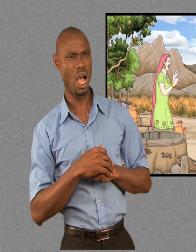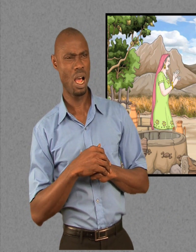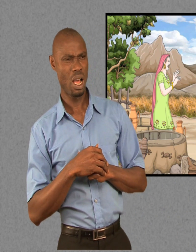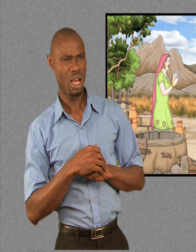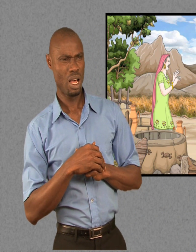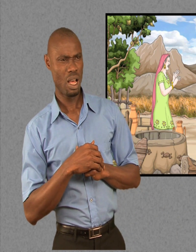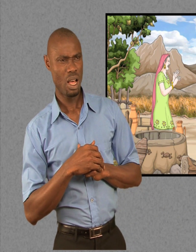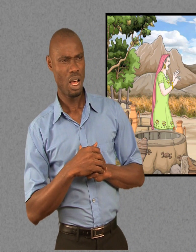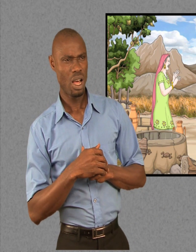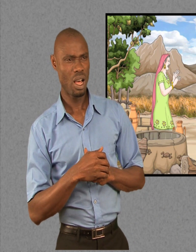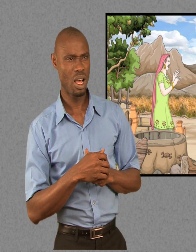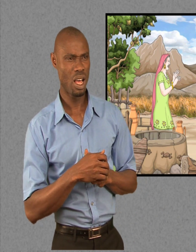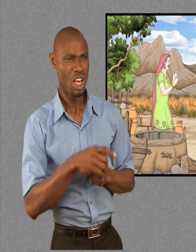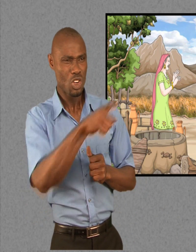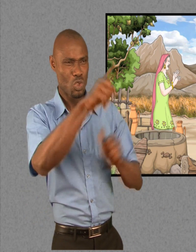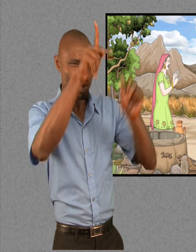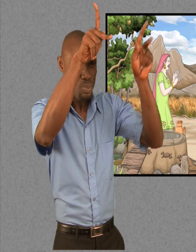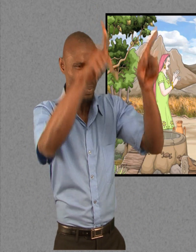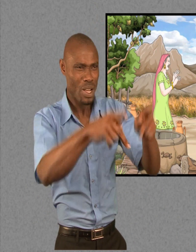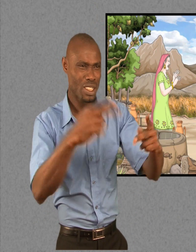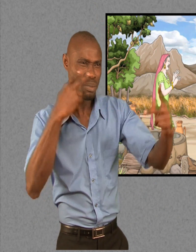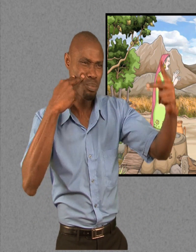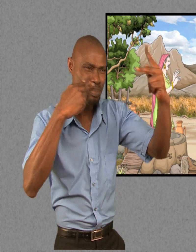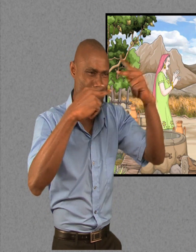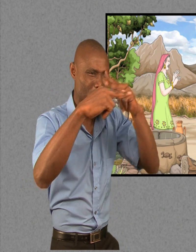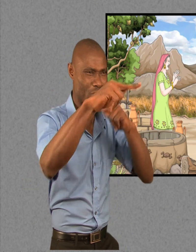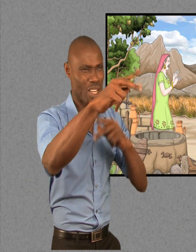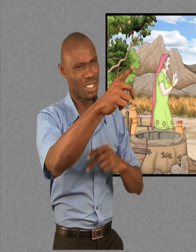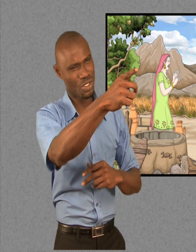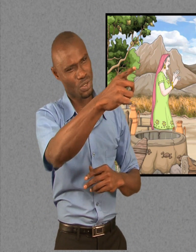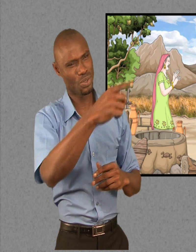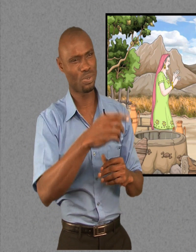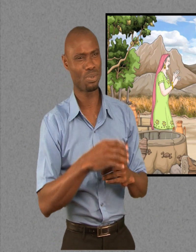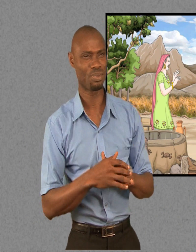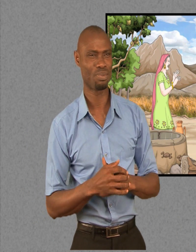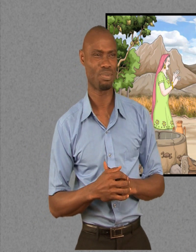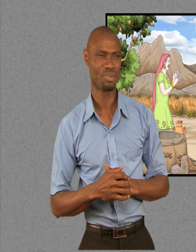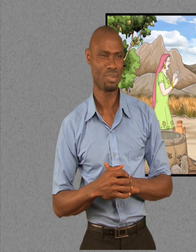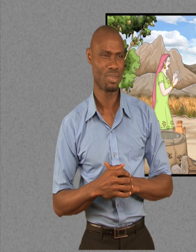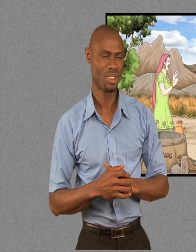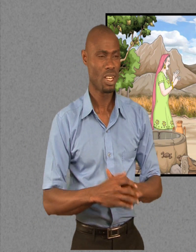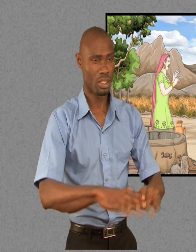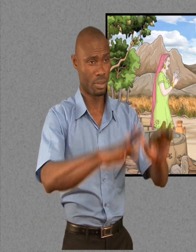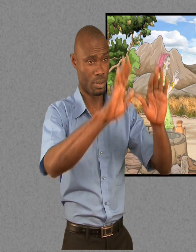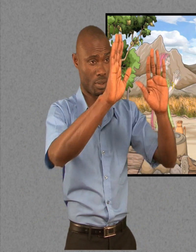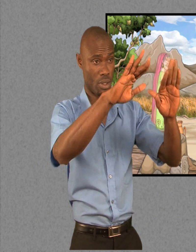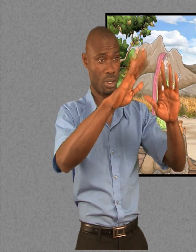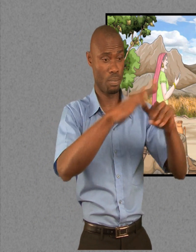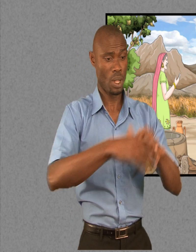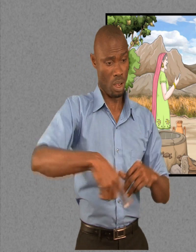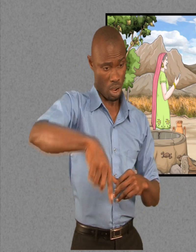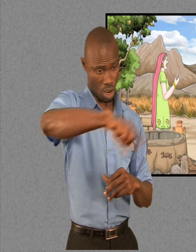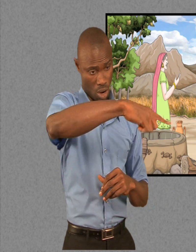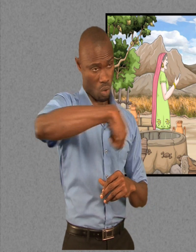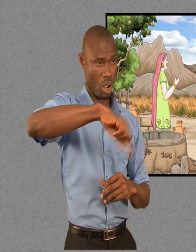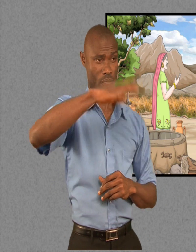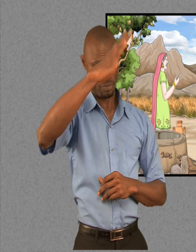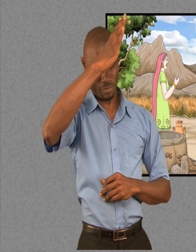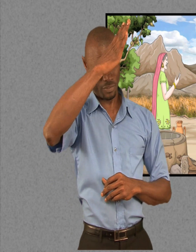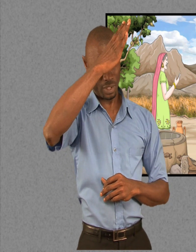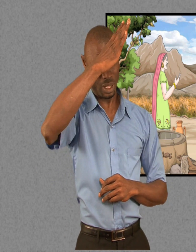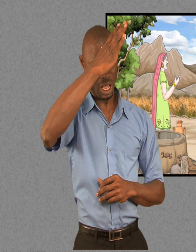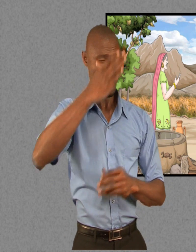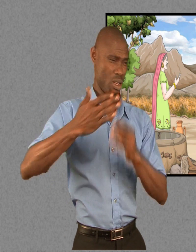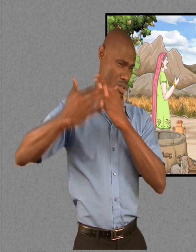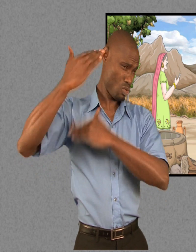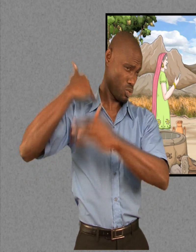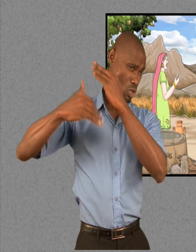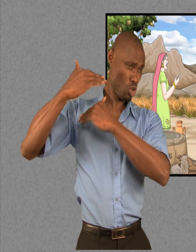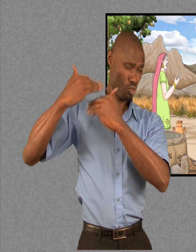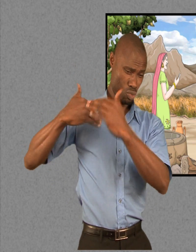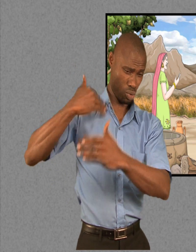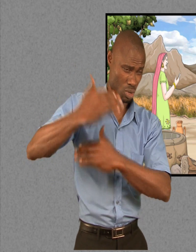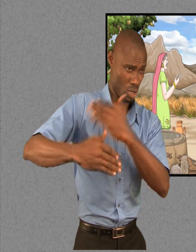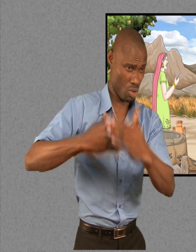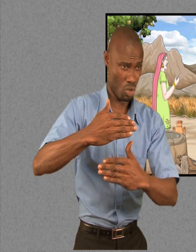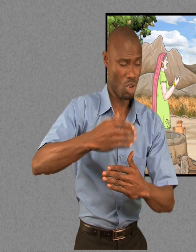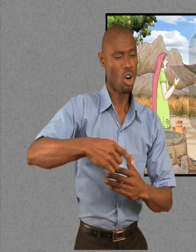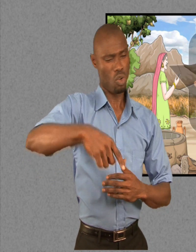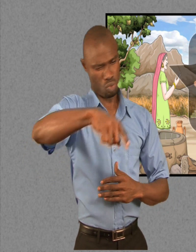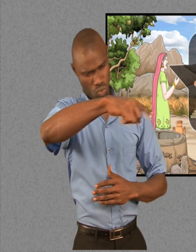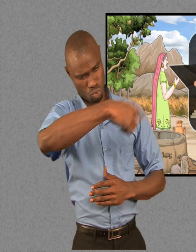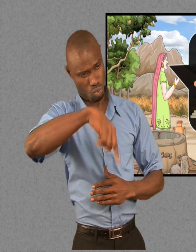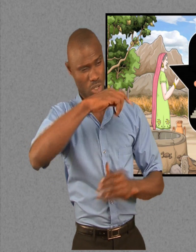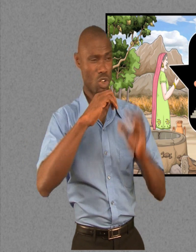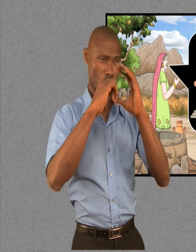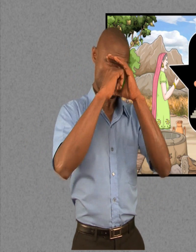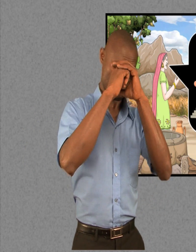“Sir,” the woman said, “I see that You are a prophet.